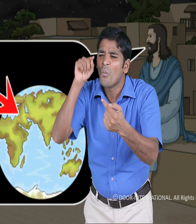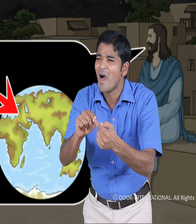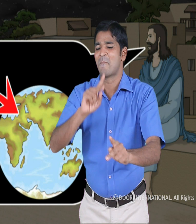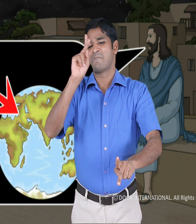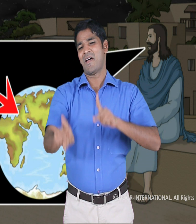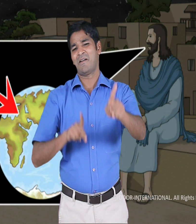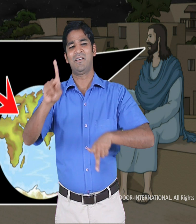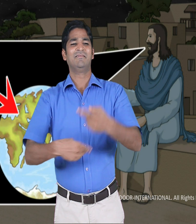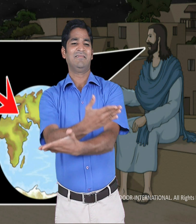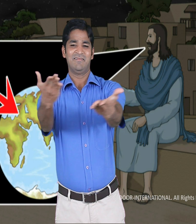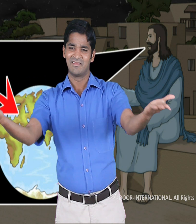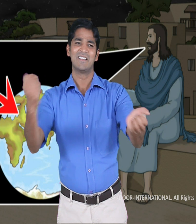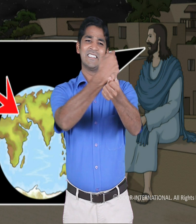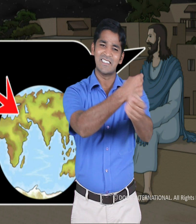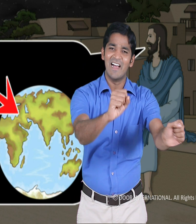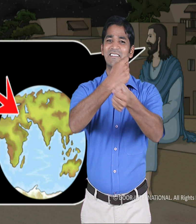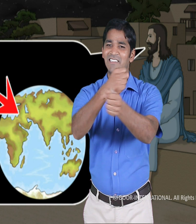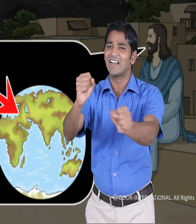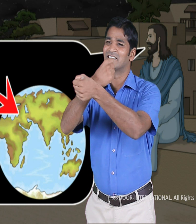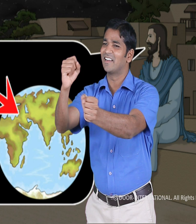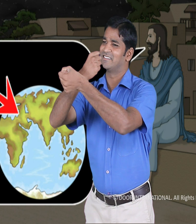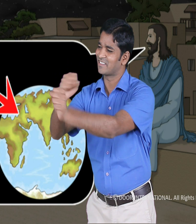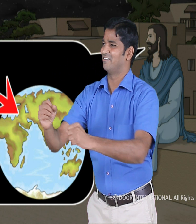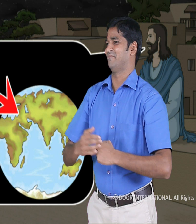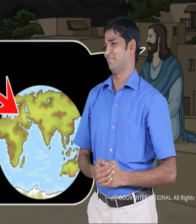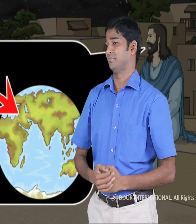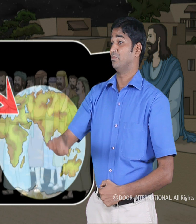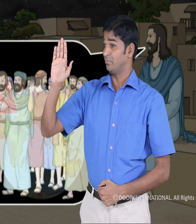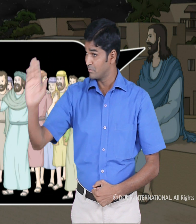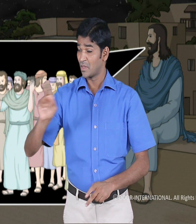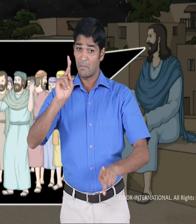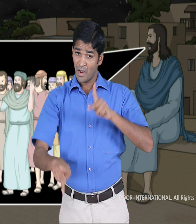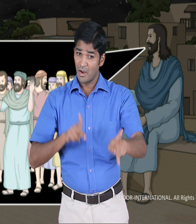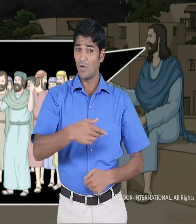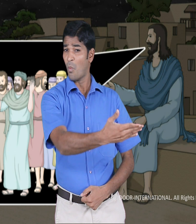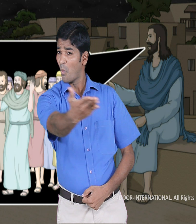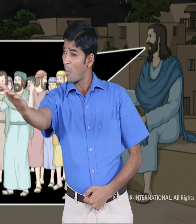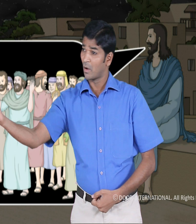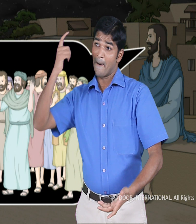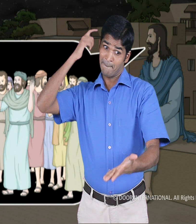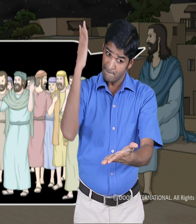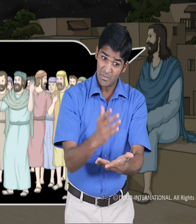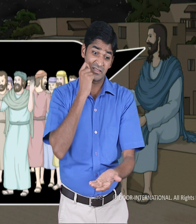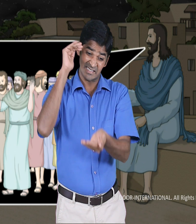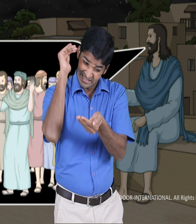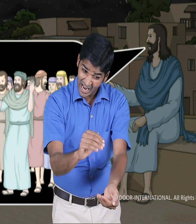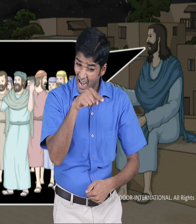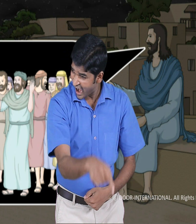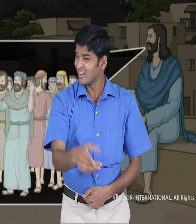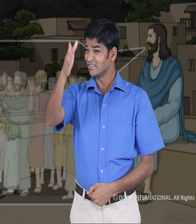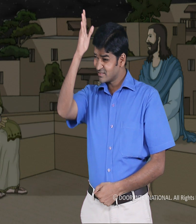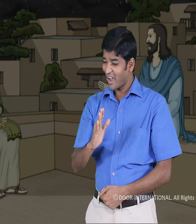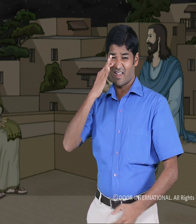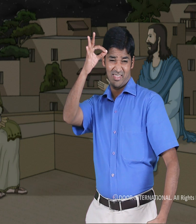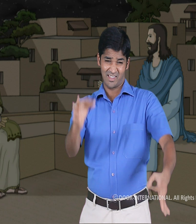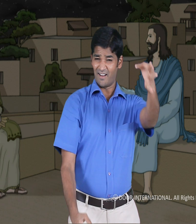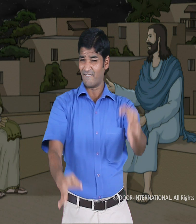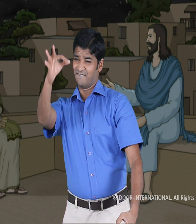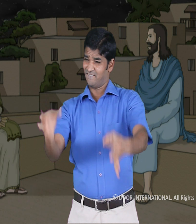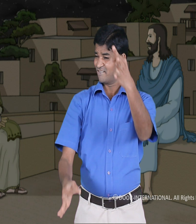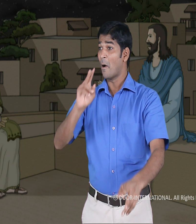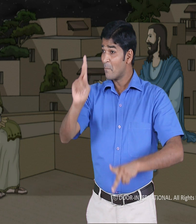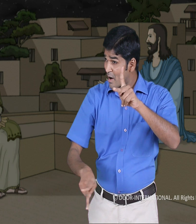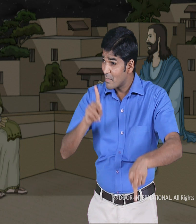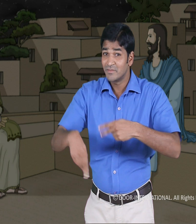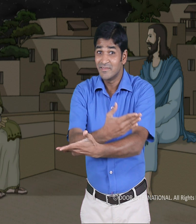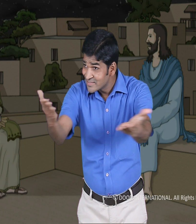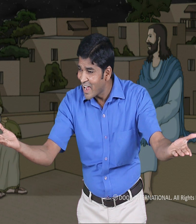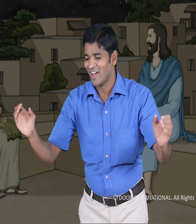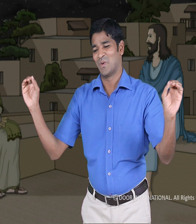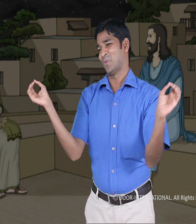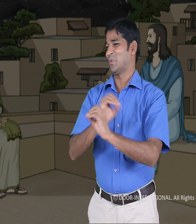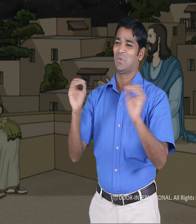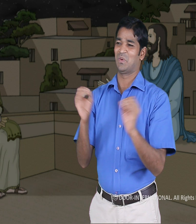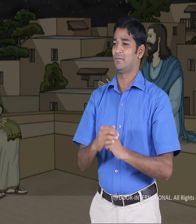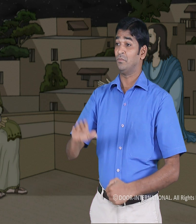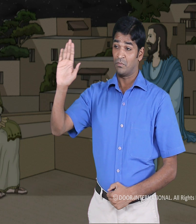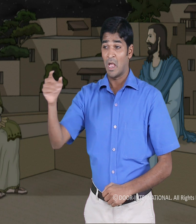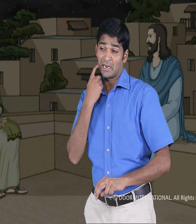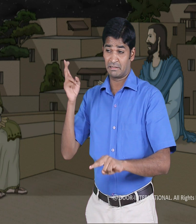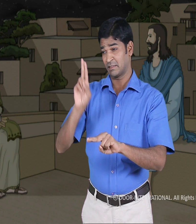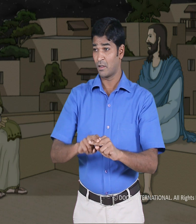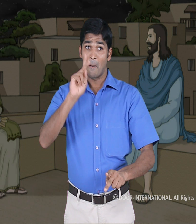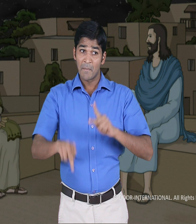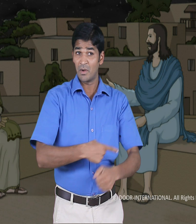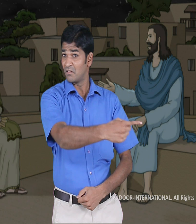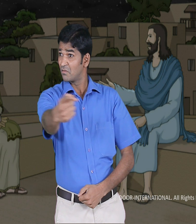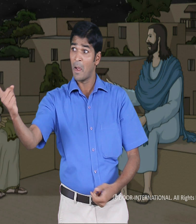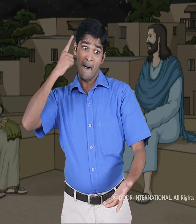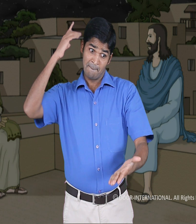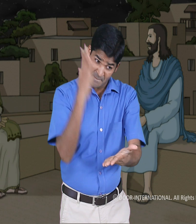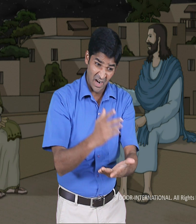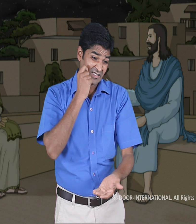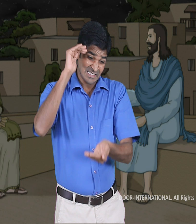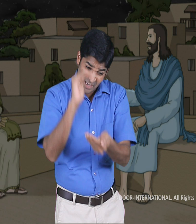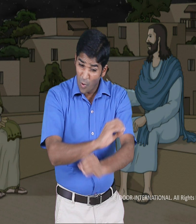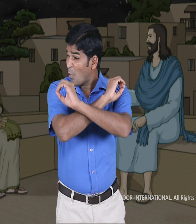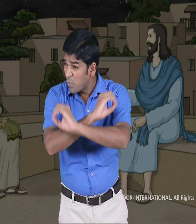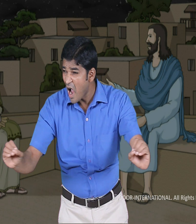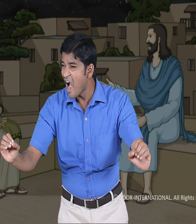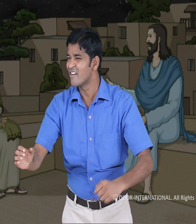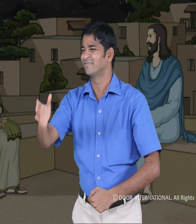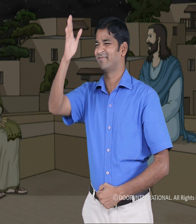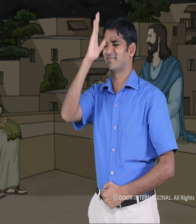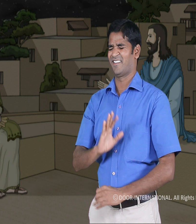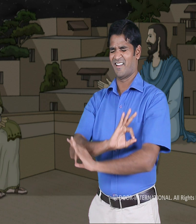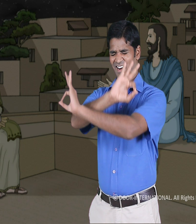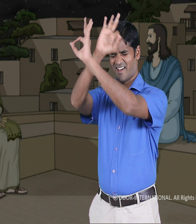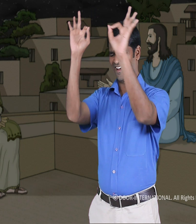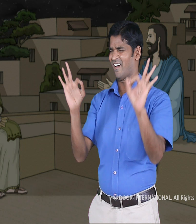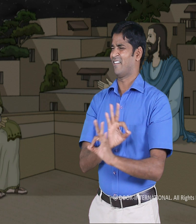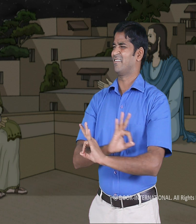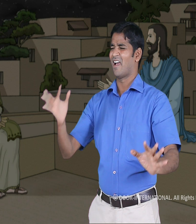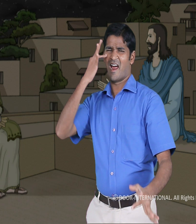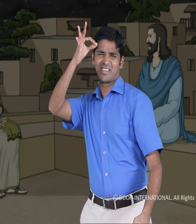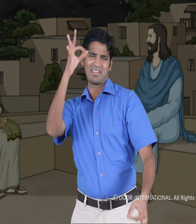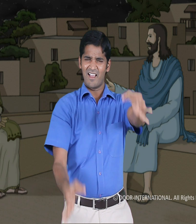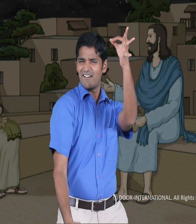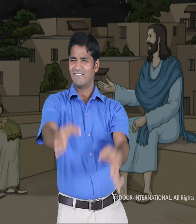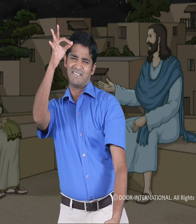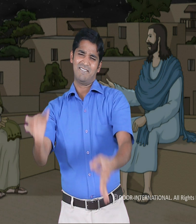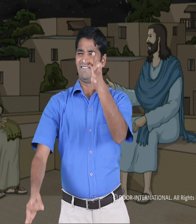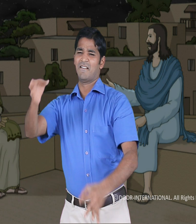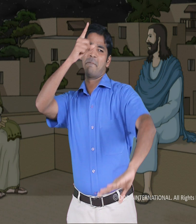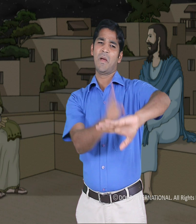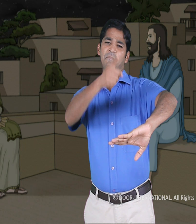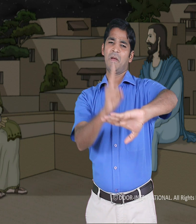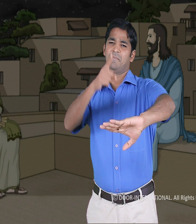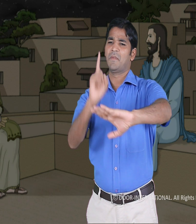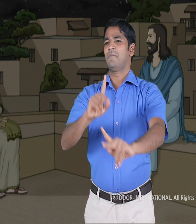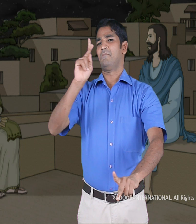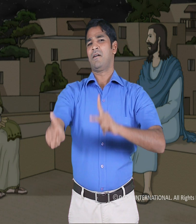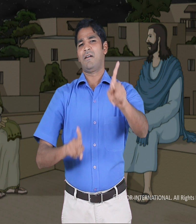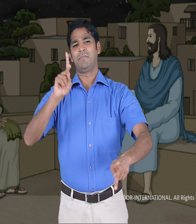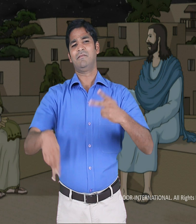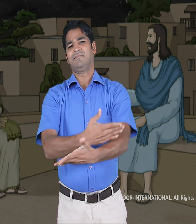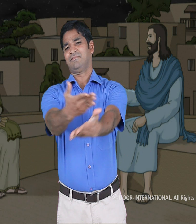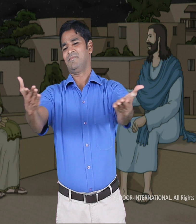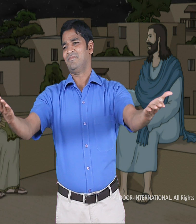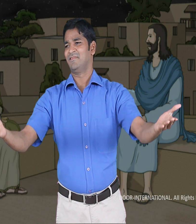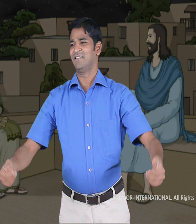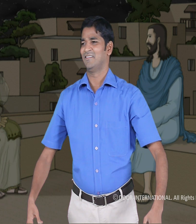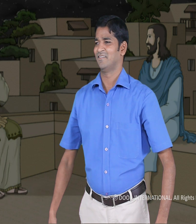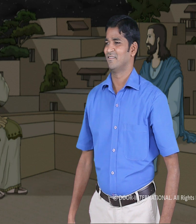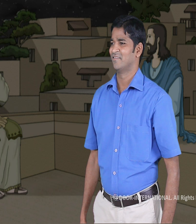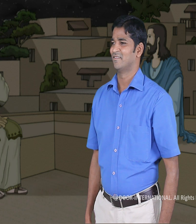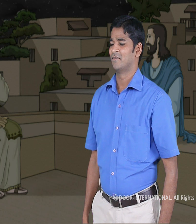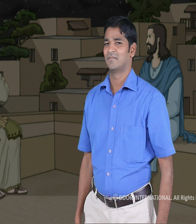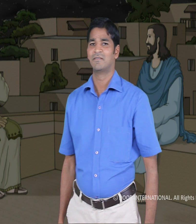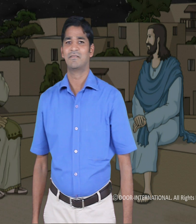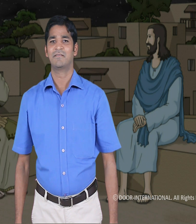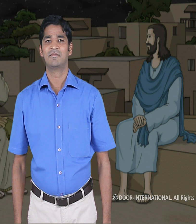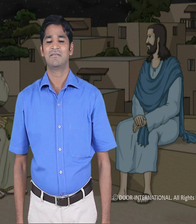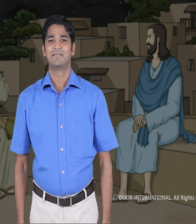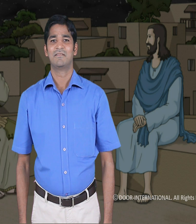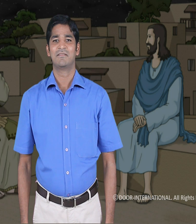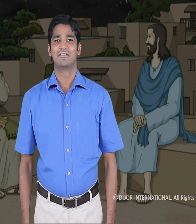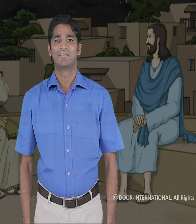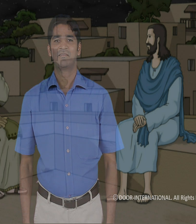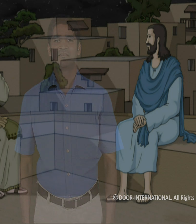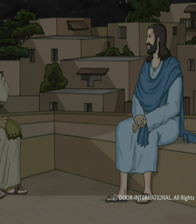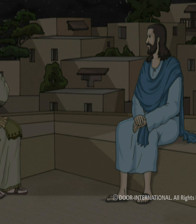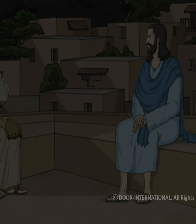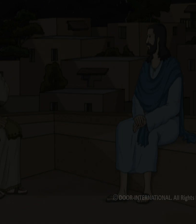Whoever believes in Him is not condemned, but whoever does not believe has already been condemned, because he has not believed in the name of God’s one and only Son.